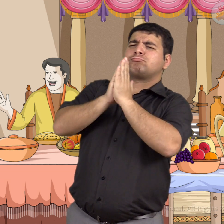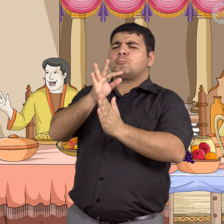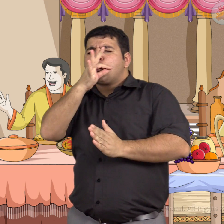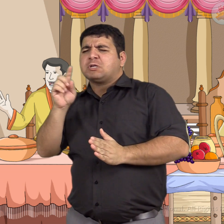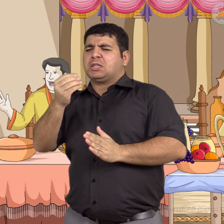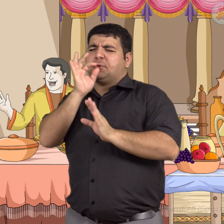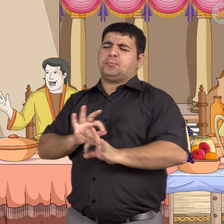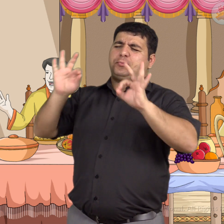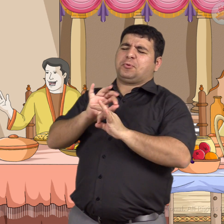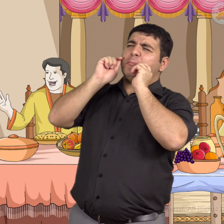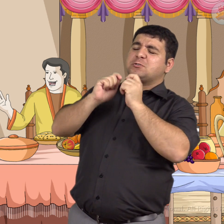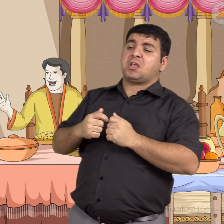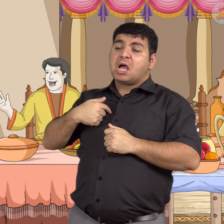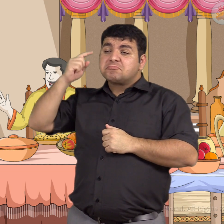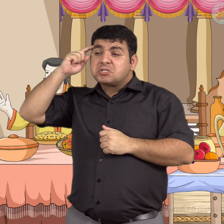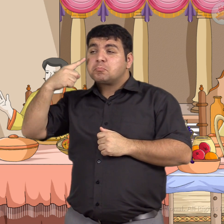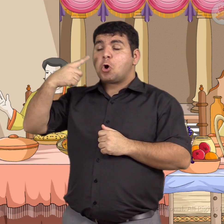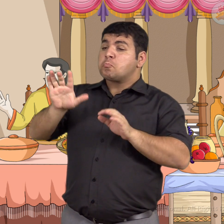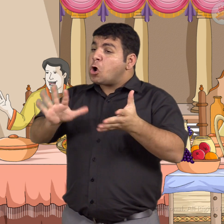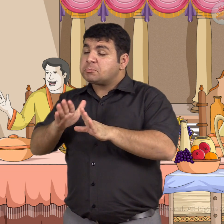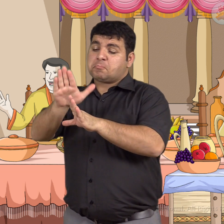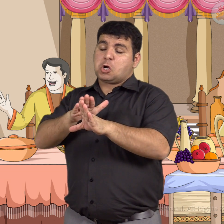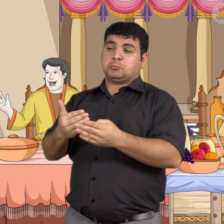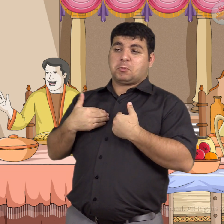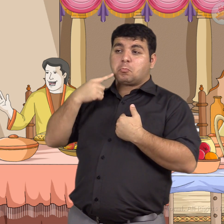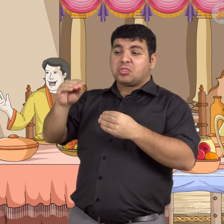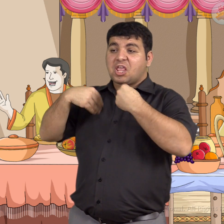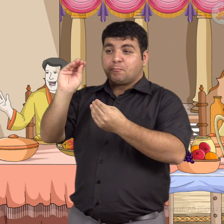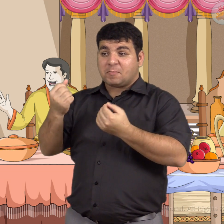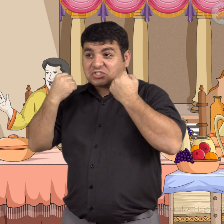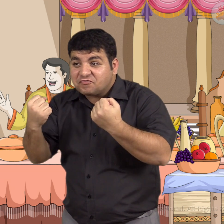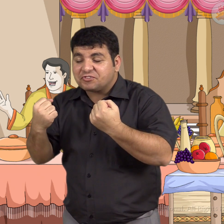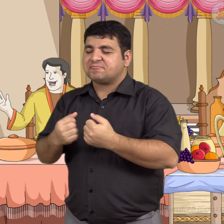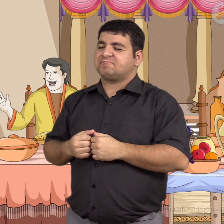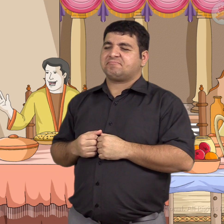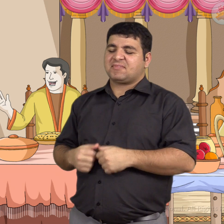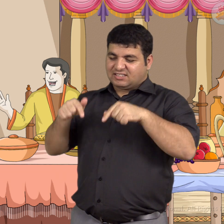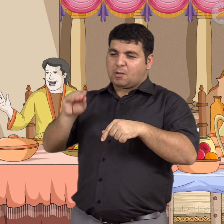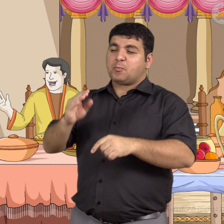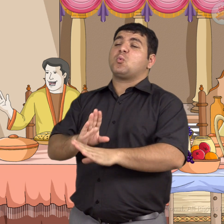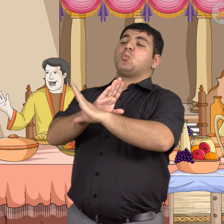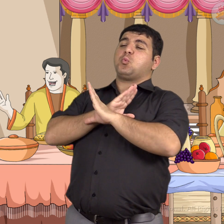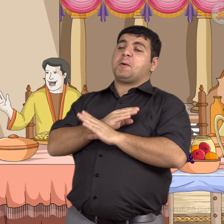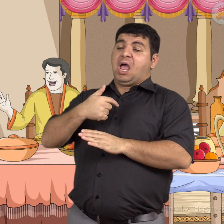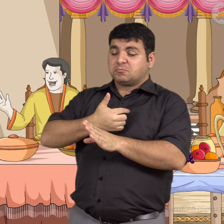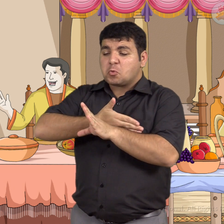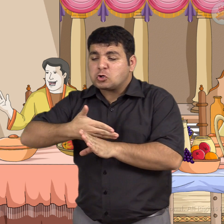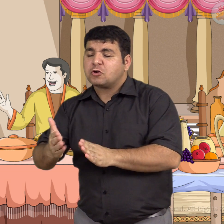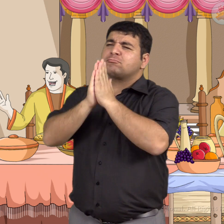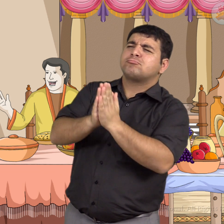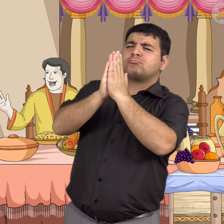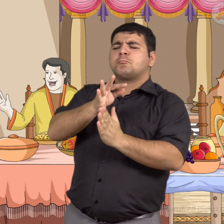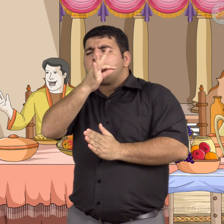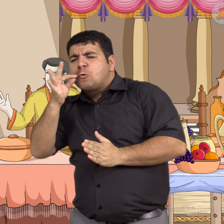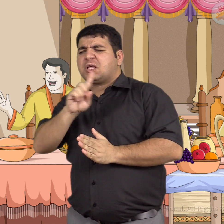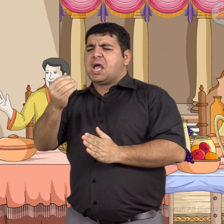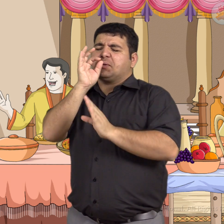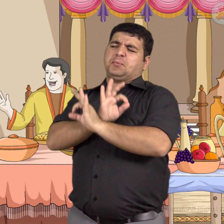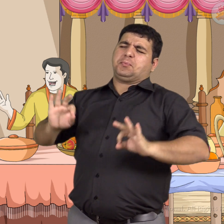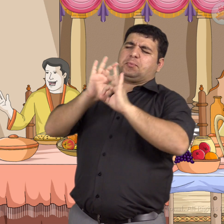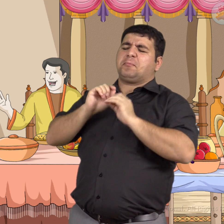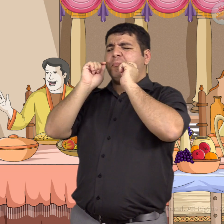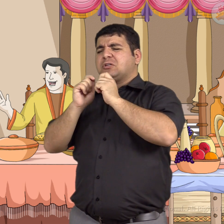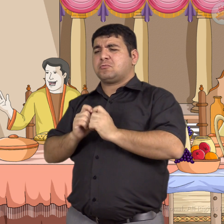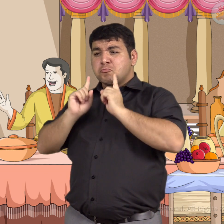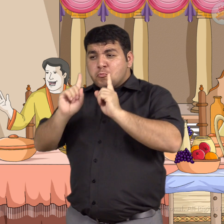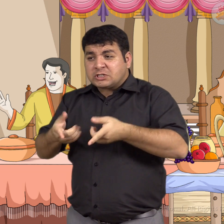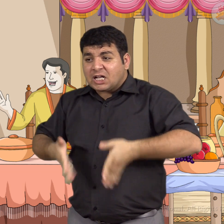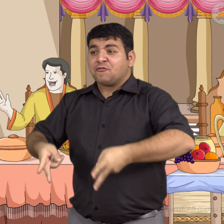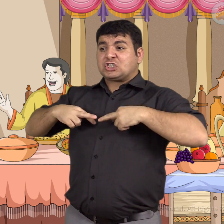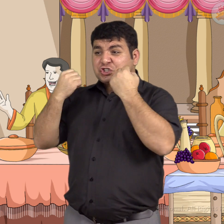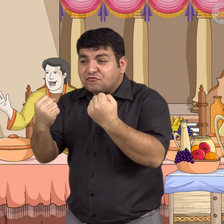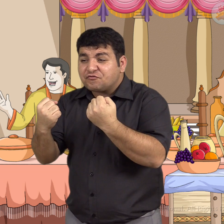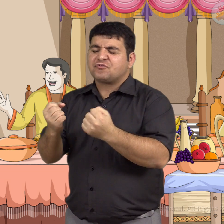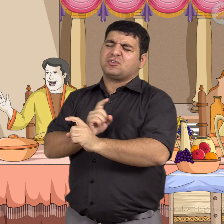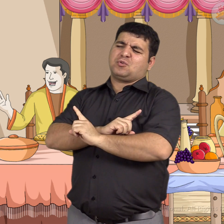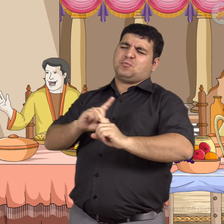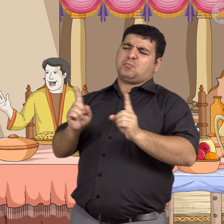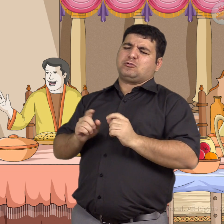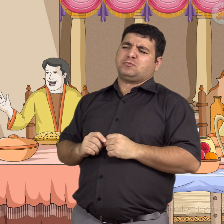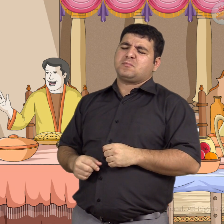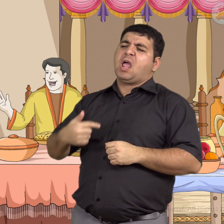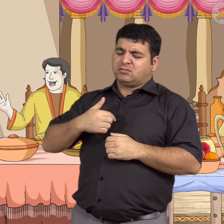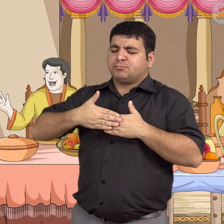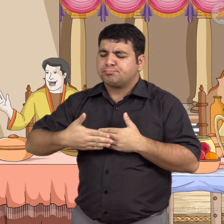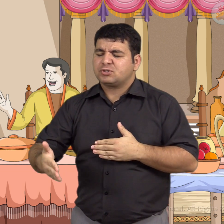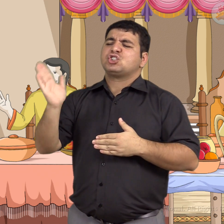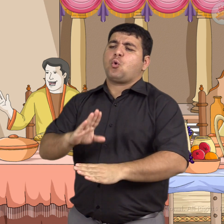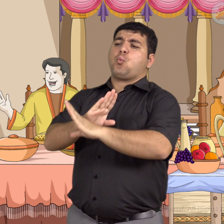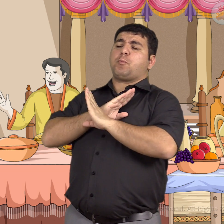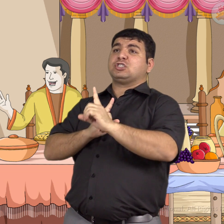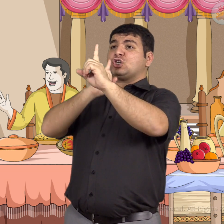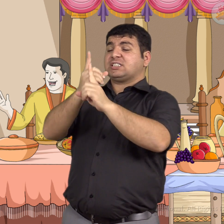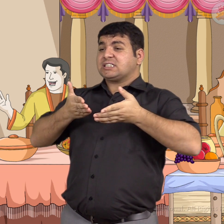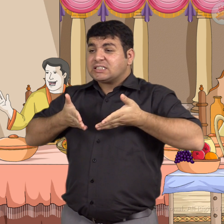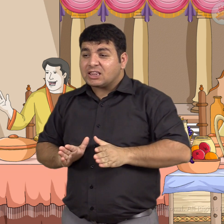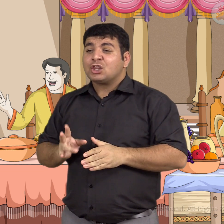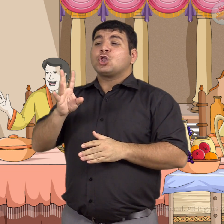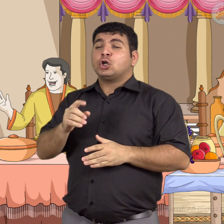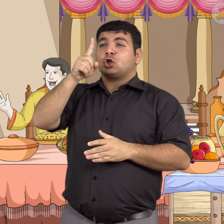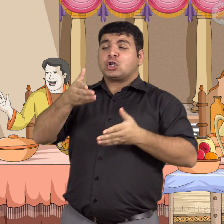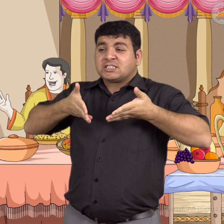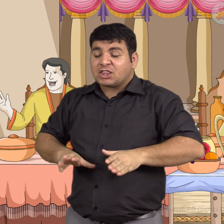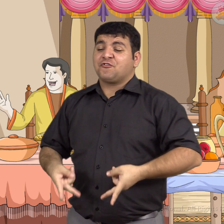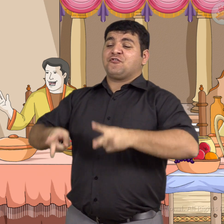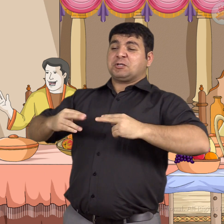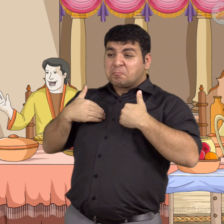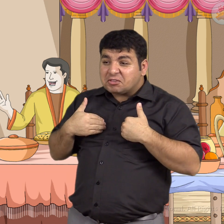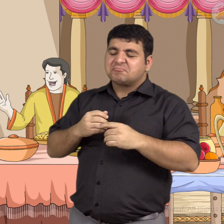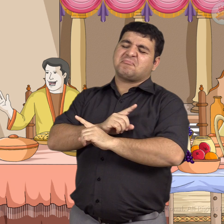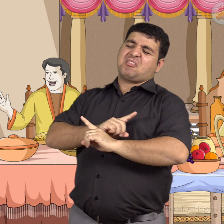The LORD may be gracious to me and let him live.’ But now that he is dead, why should I fast? Can I bring him back again?